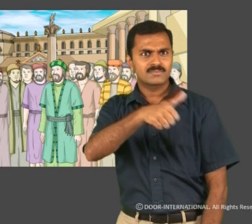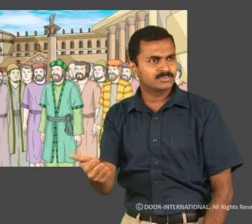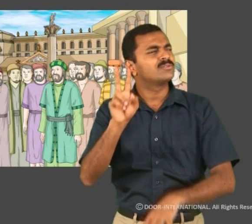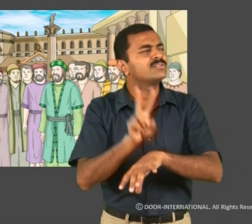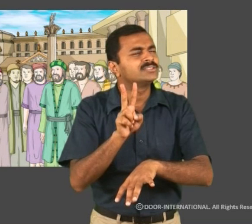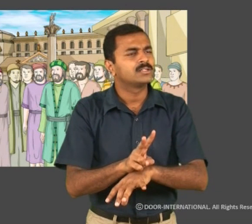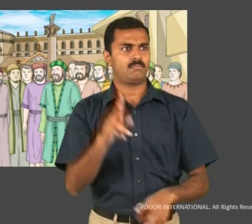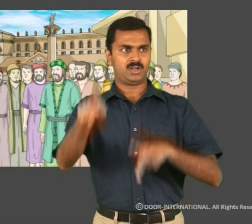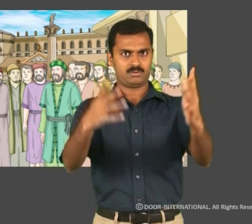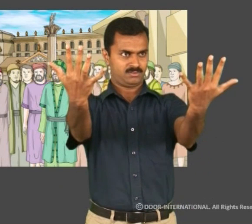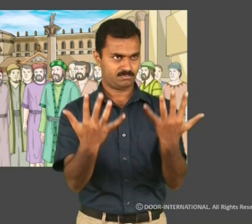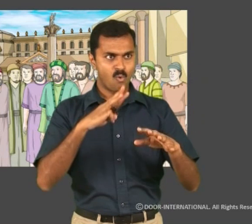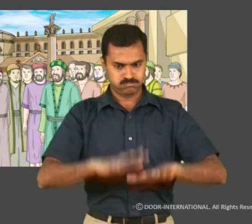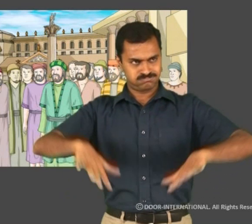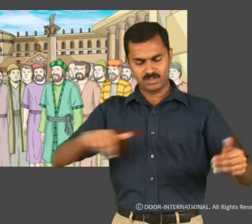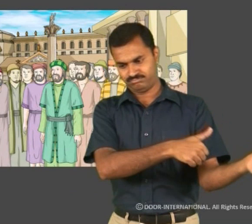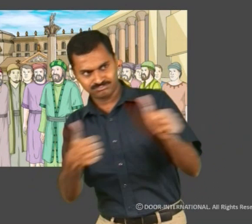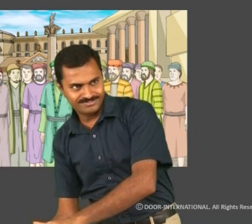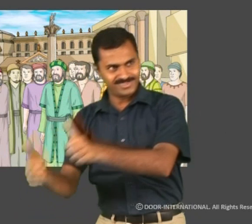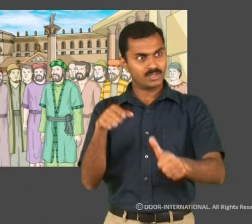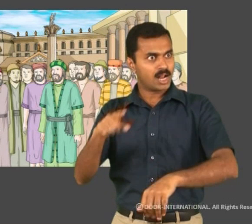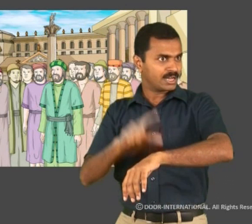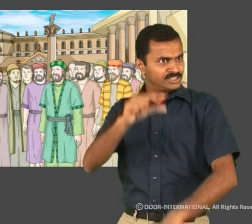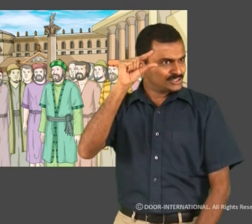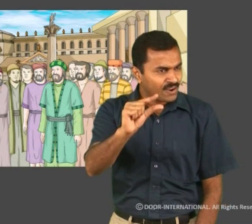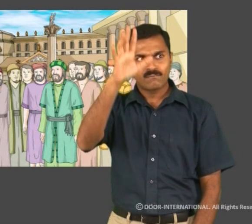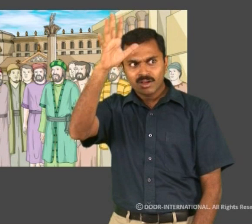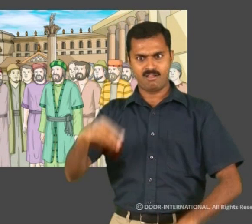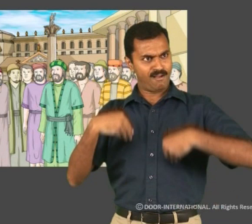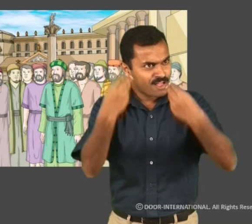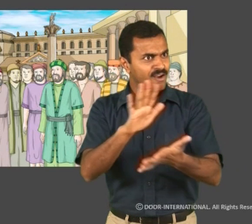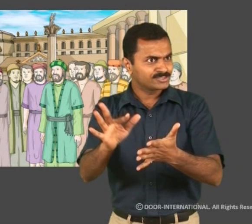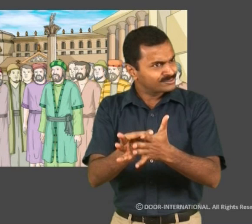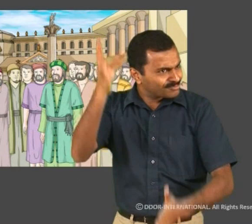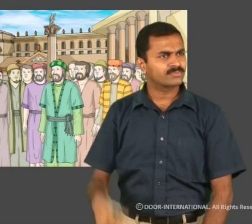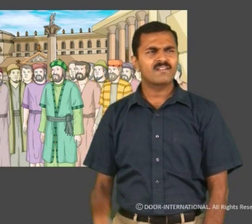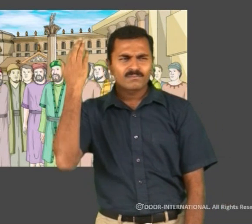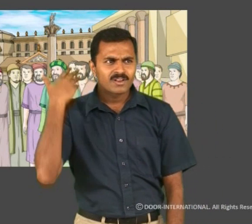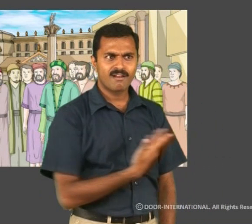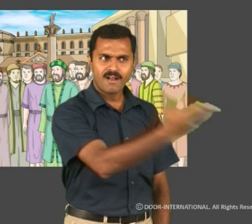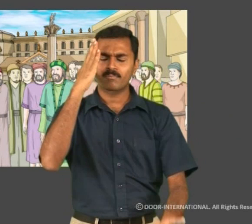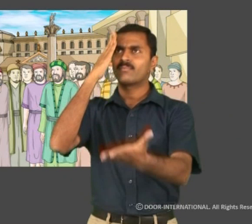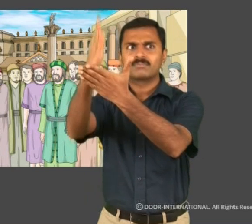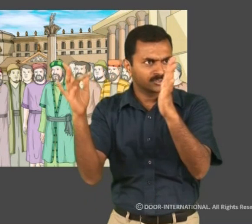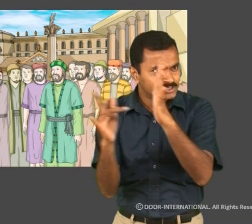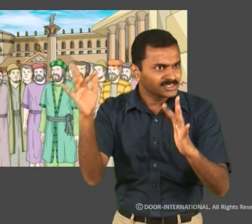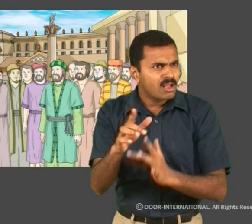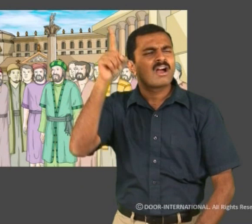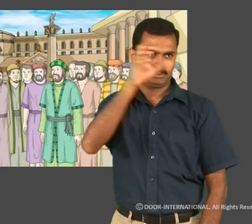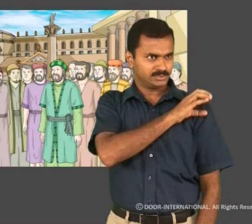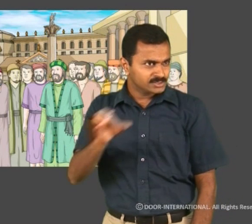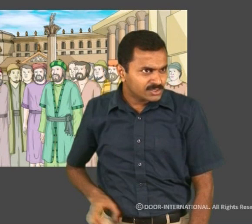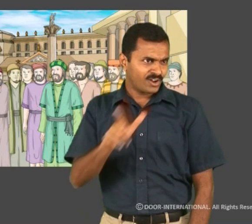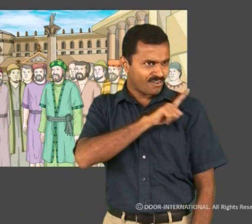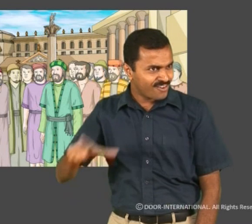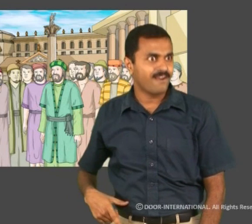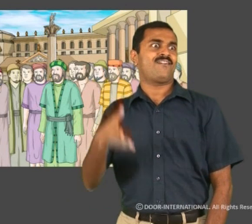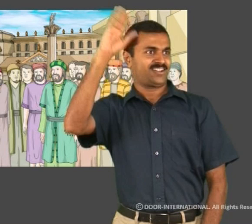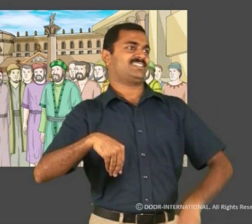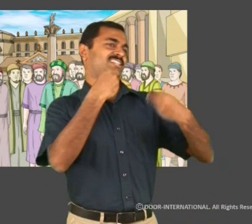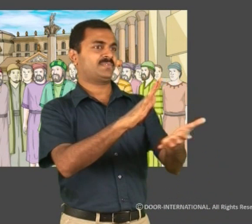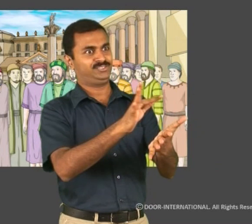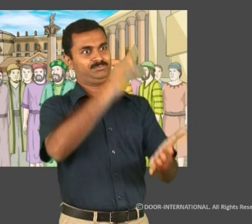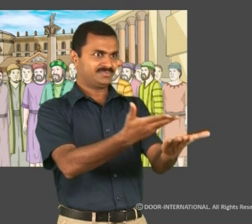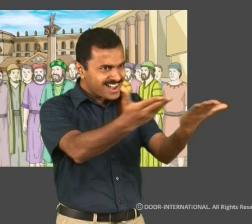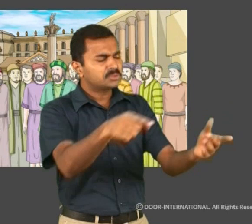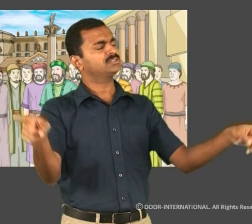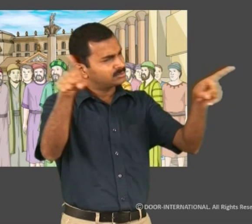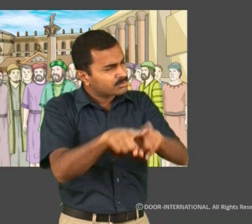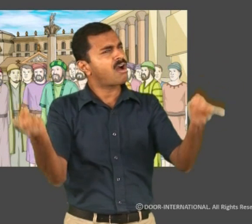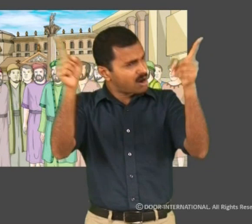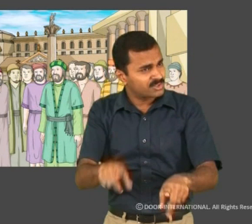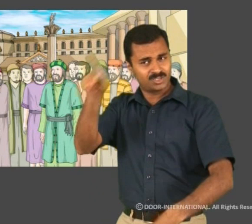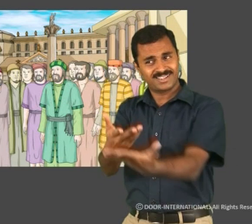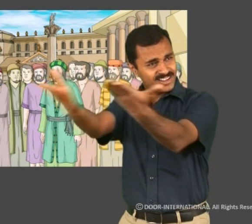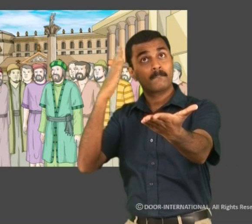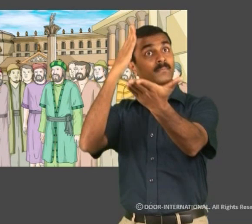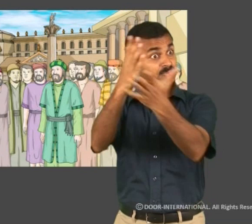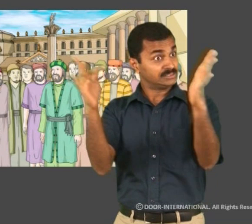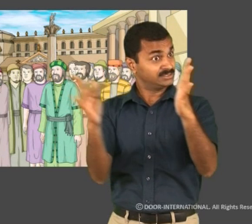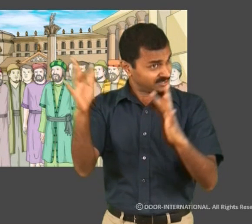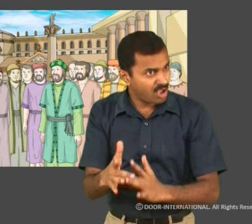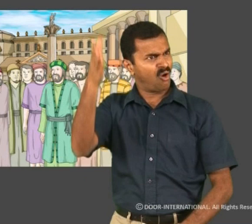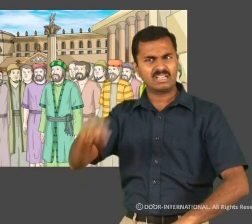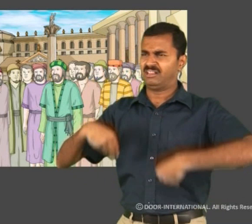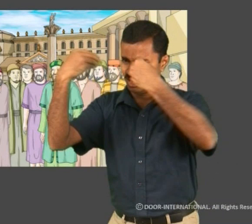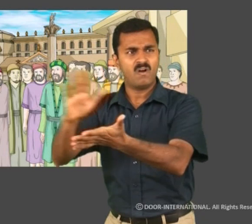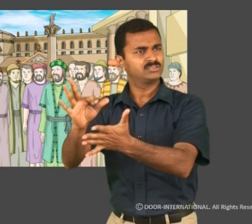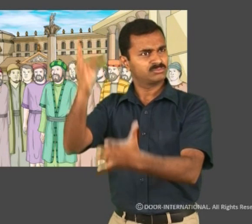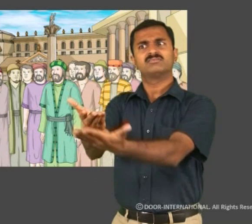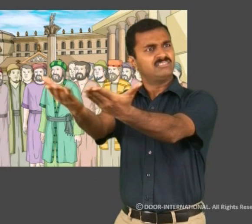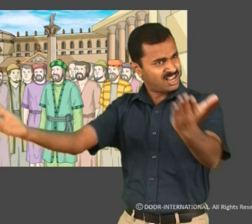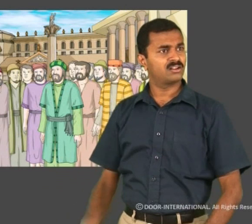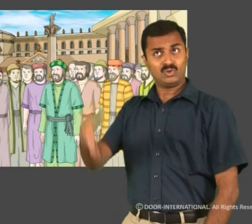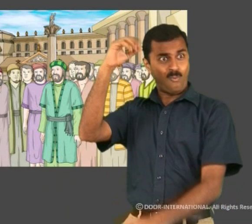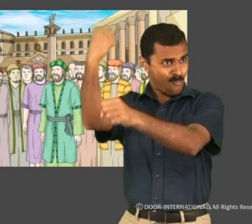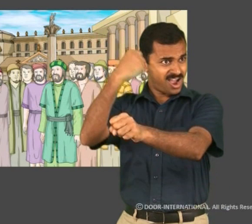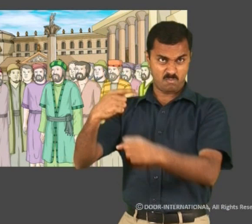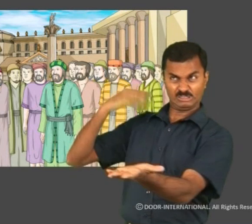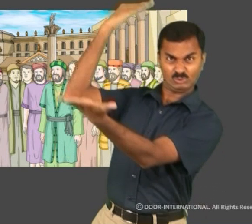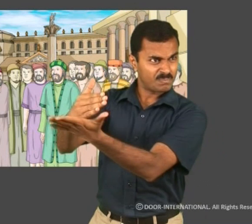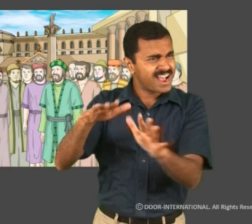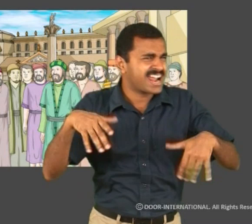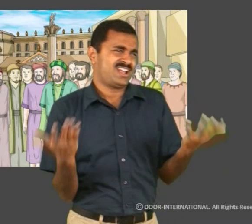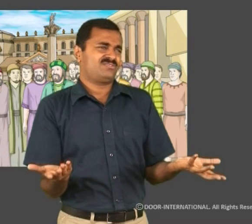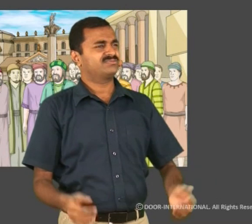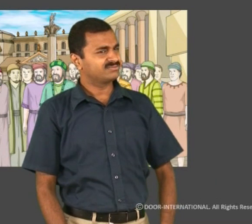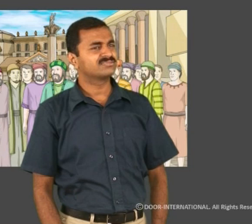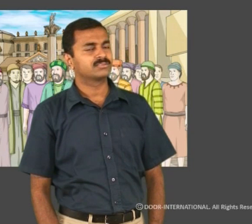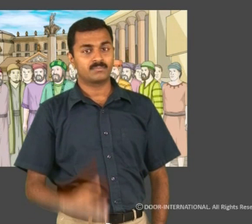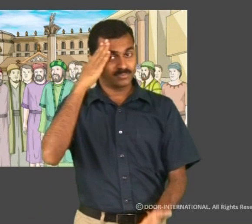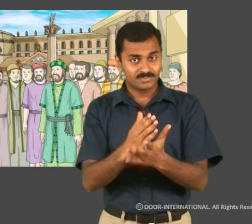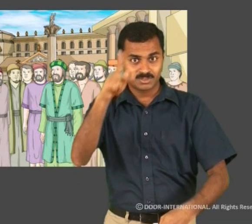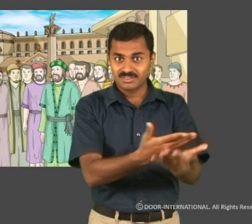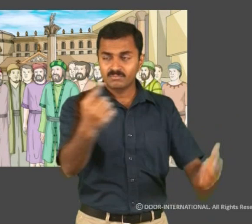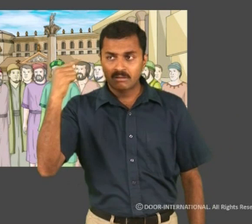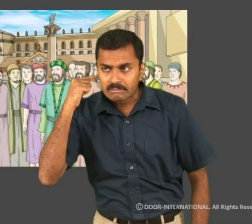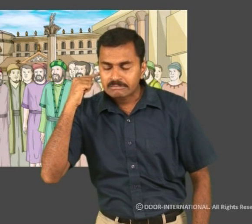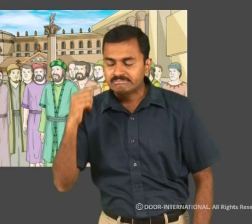Then I remembered the word of the Lord, as He used to say, ‘John baptized with water, but you will be baptized with the Holy Spirit.’